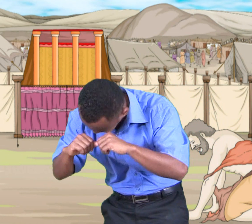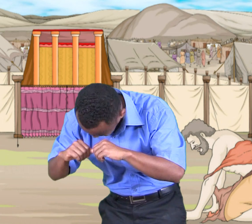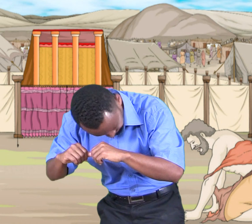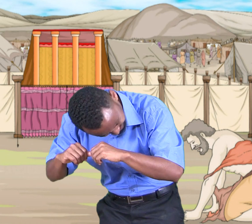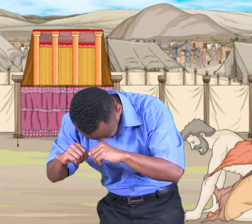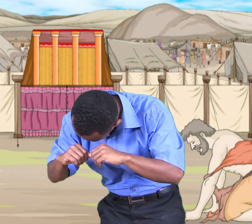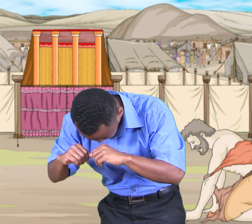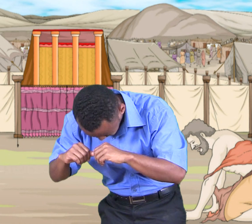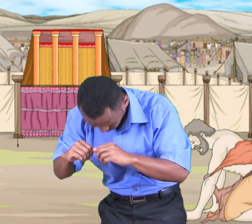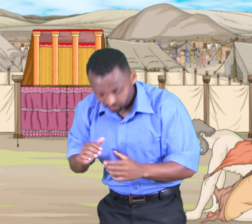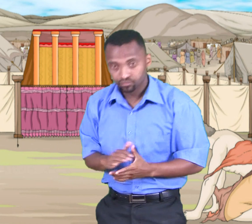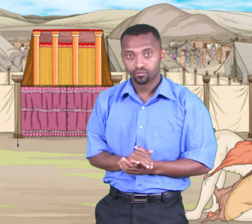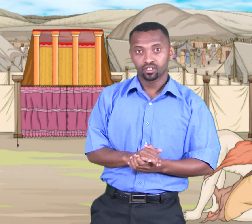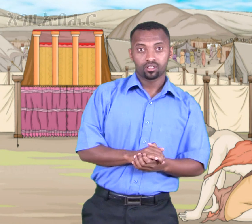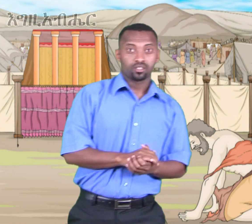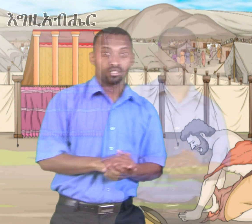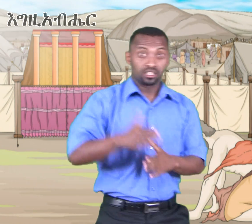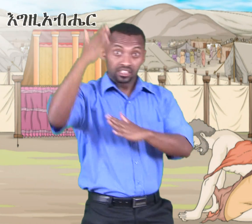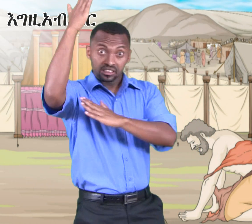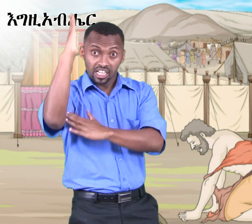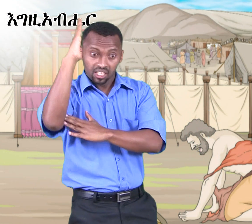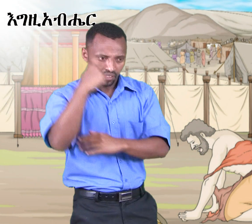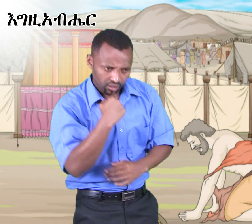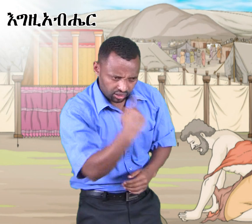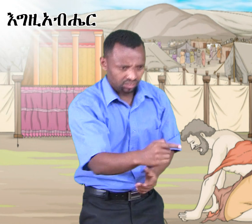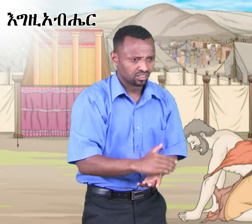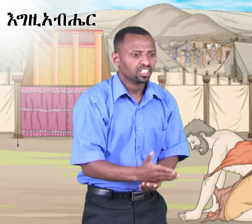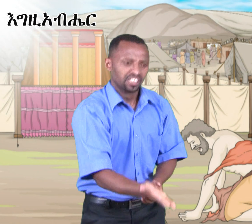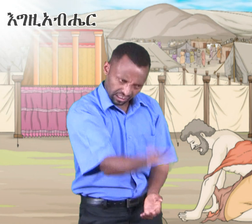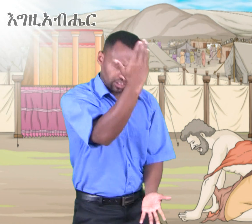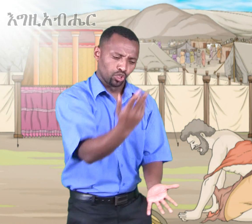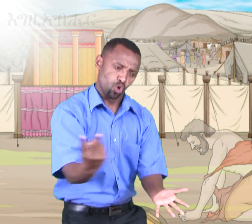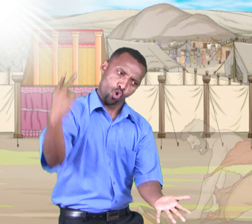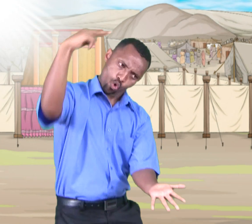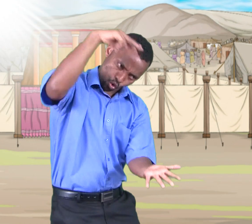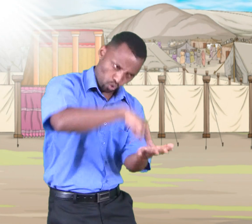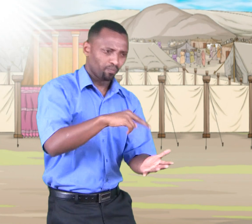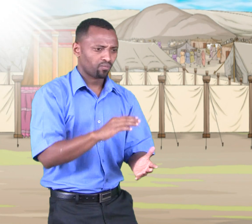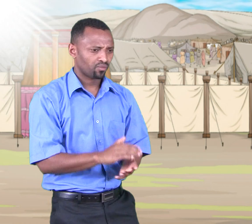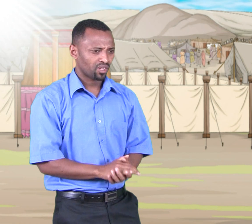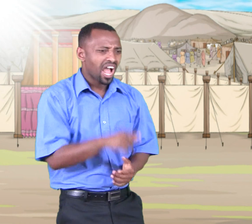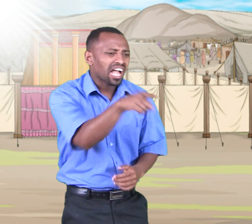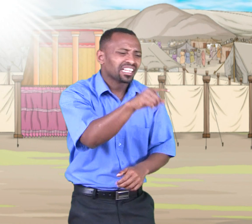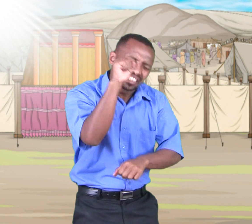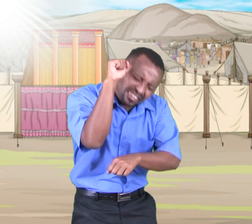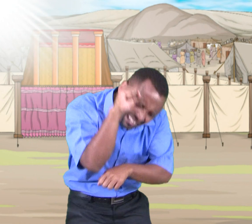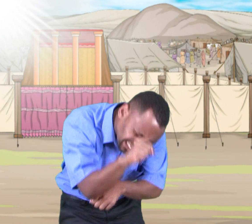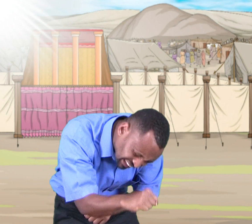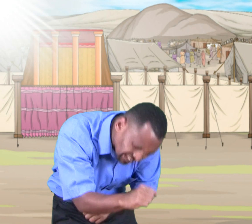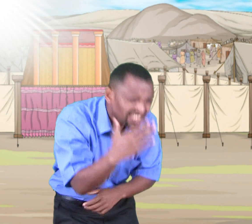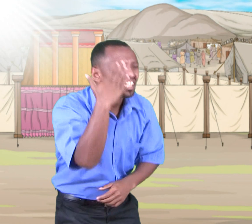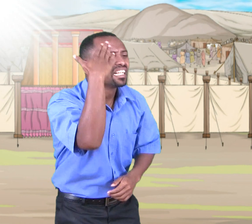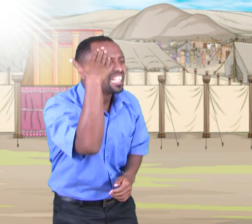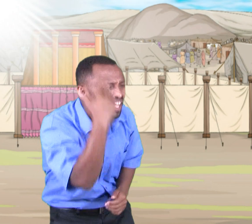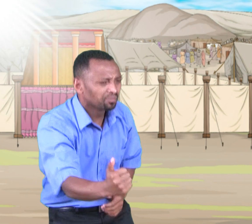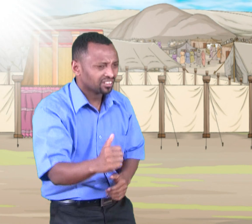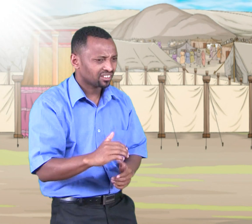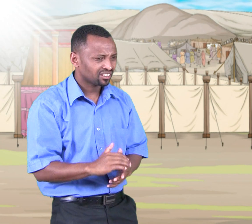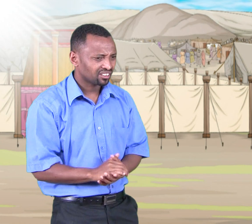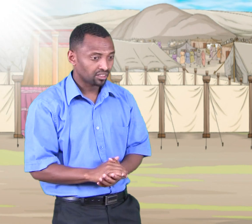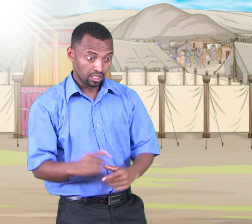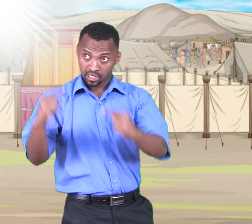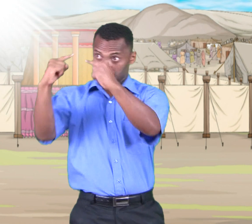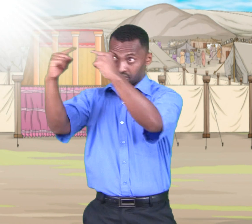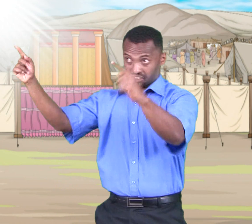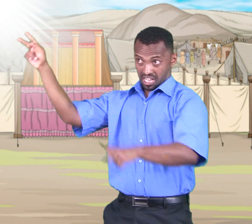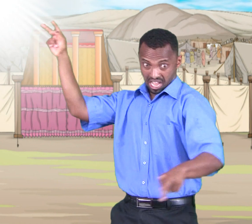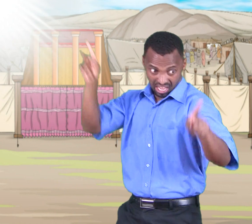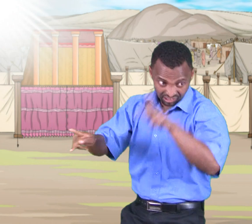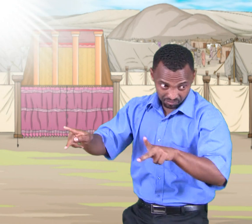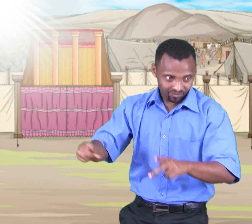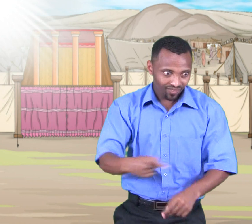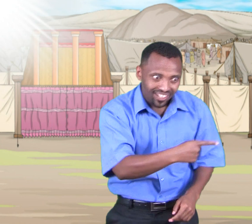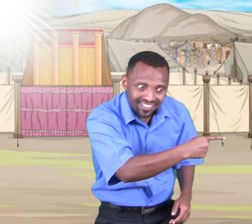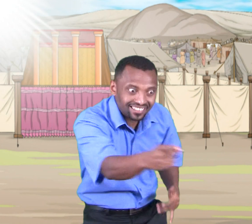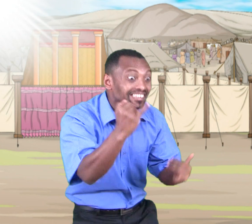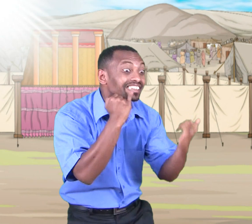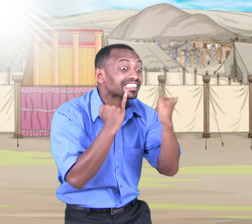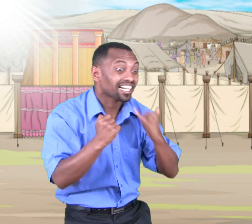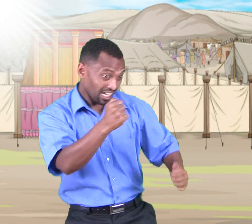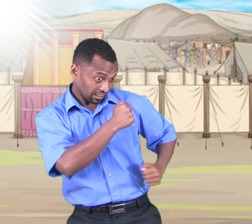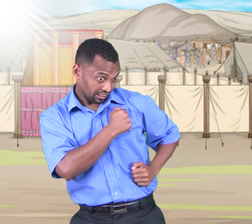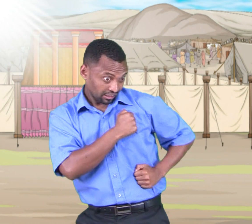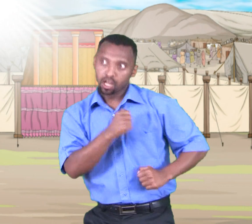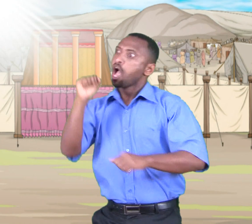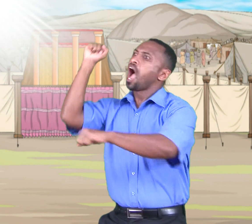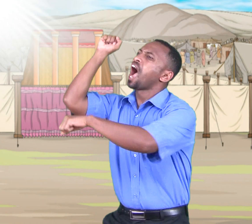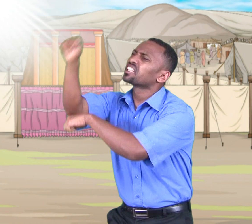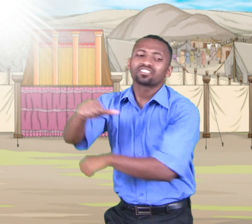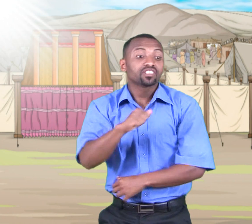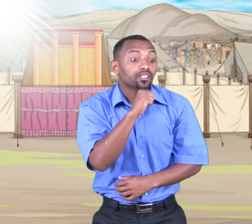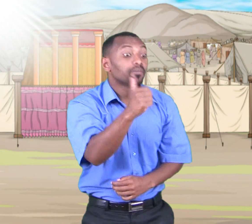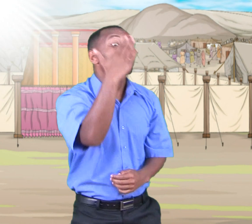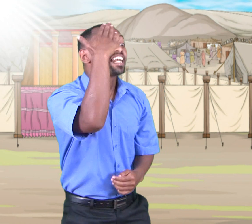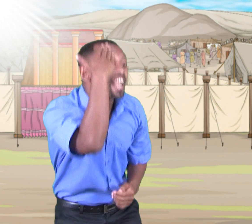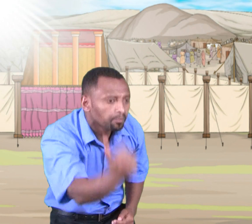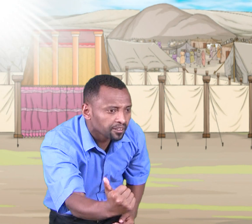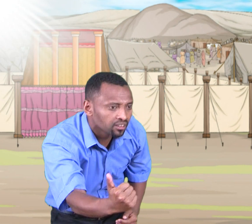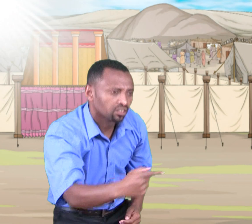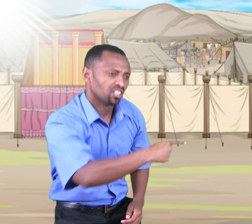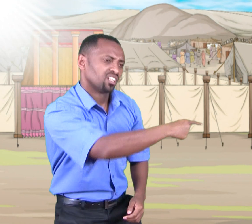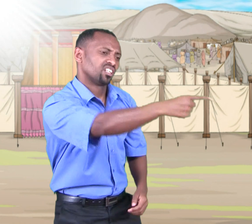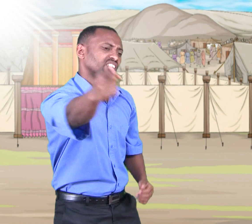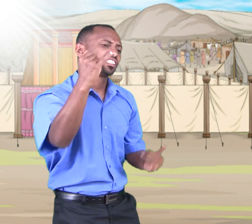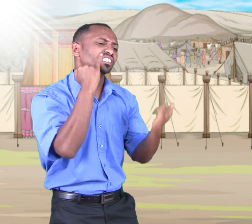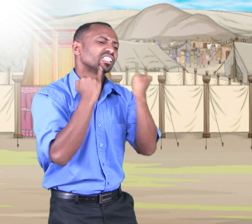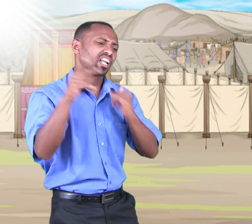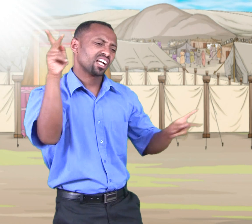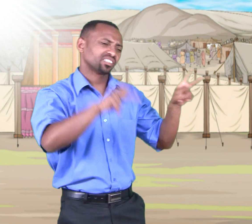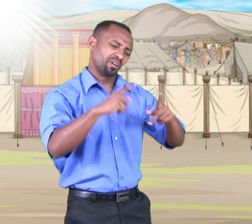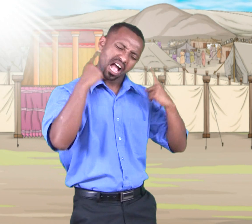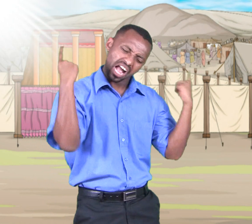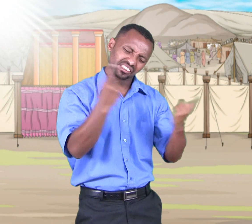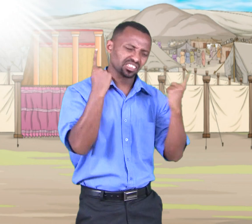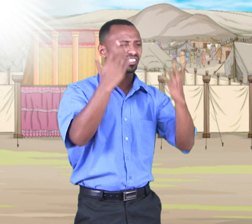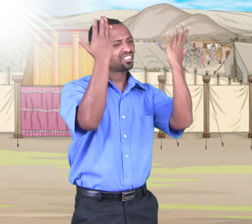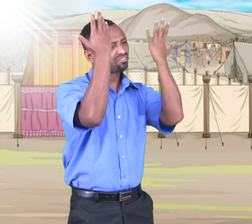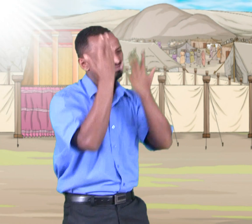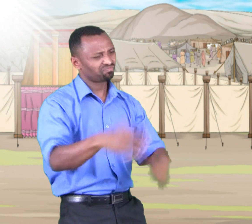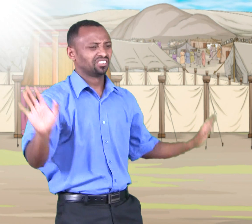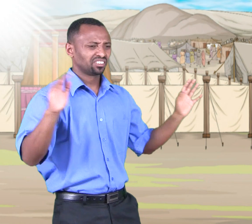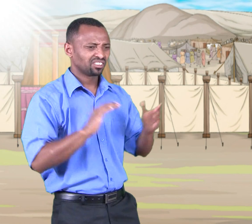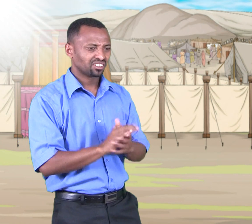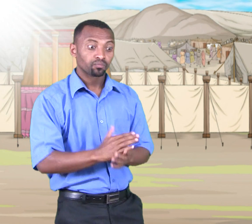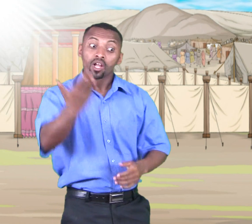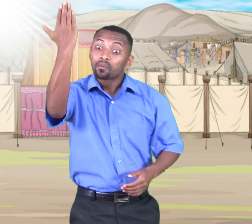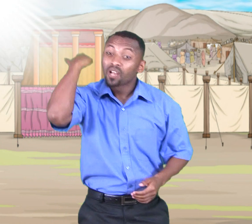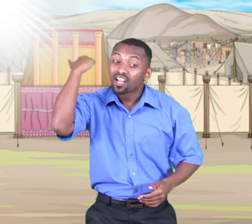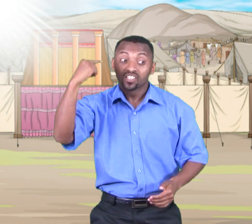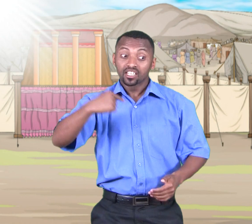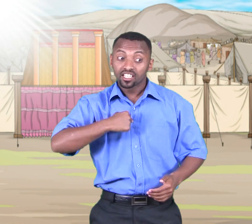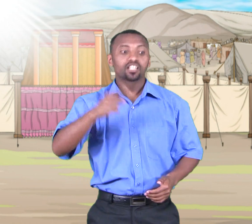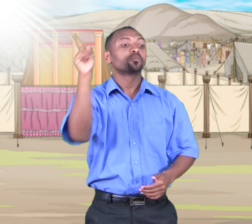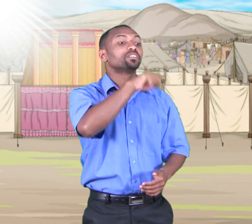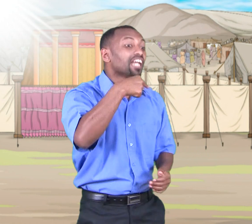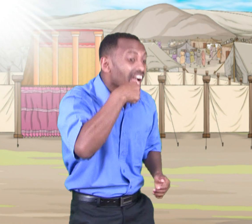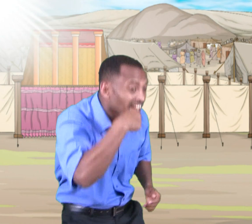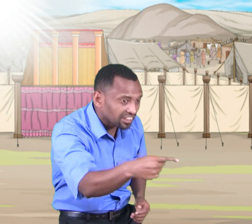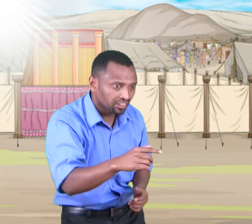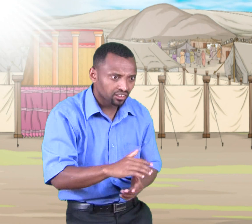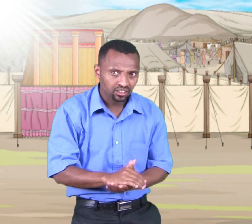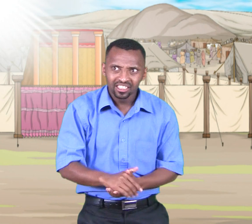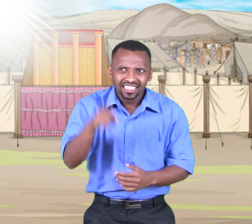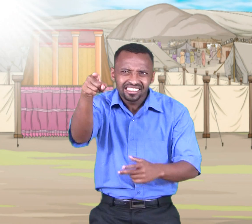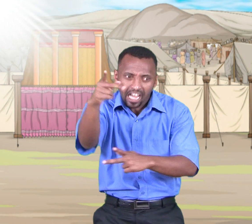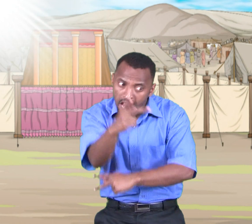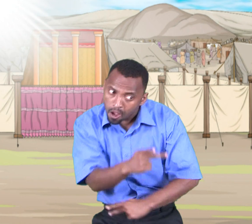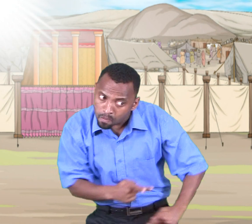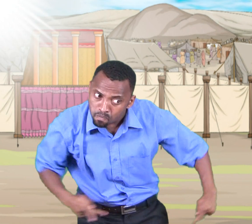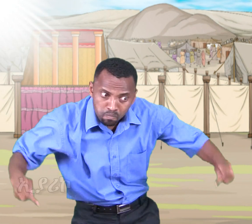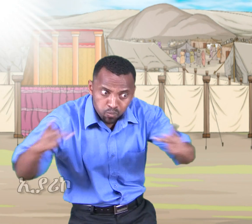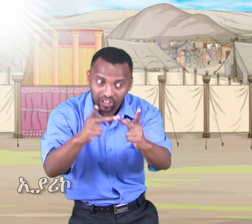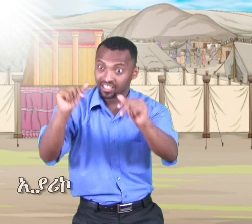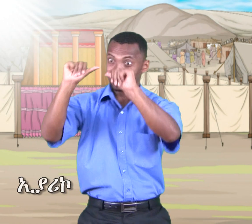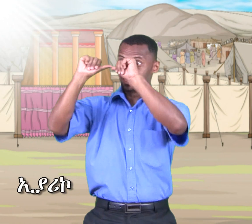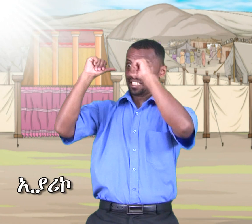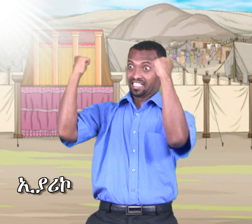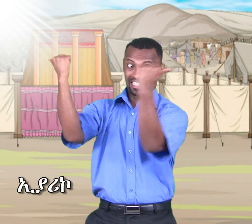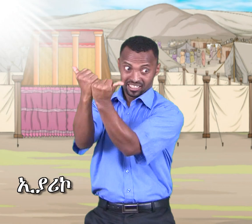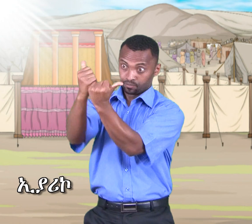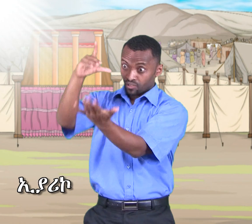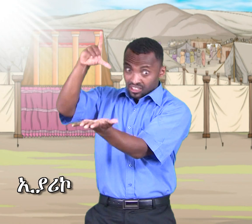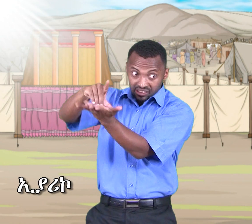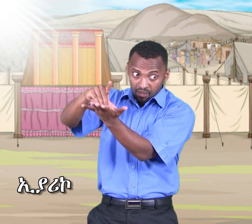But the LORD said to Joshua, “Stand up! Why have you fallen on your face?